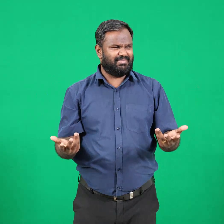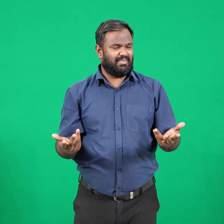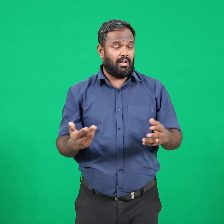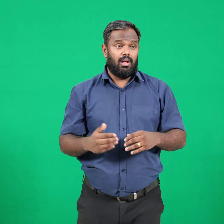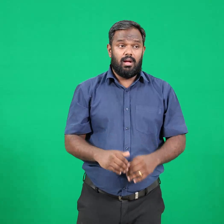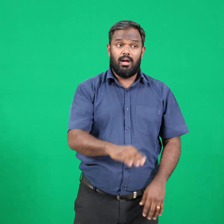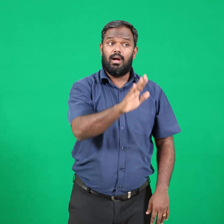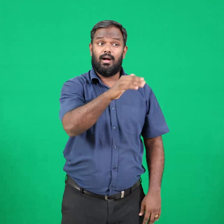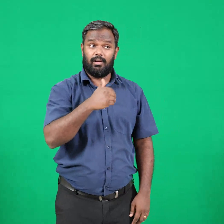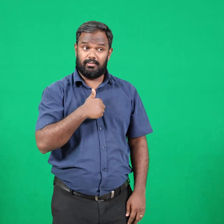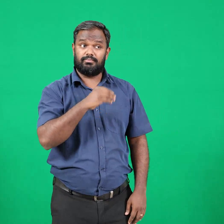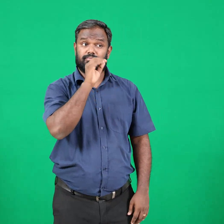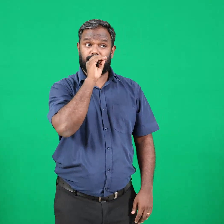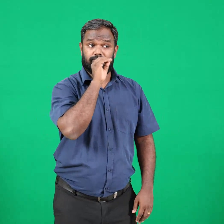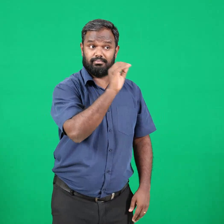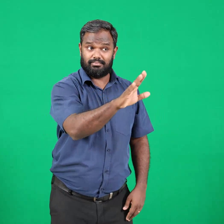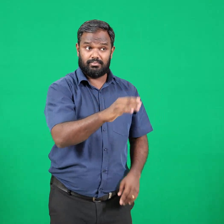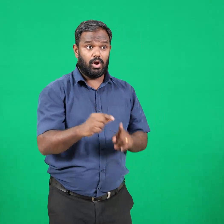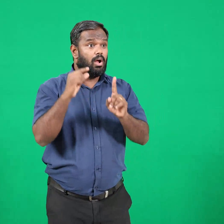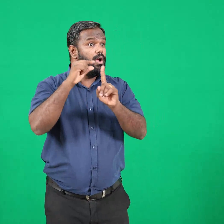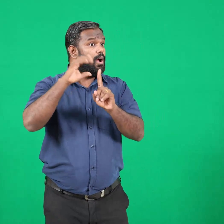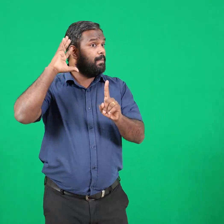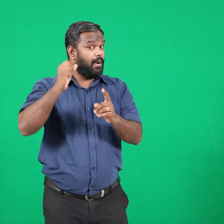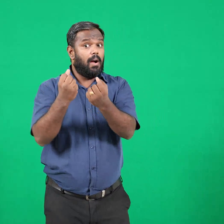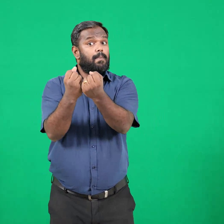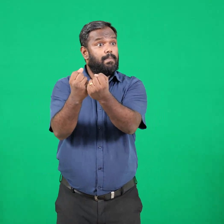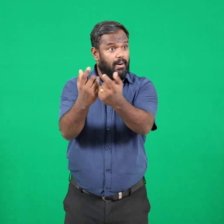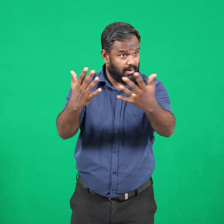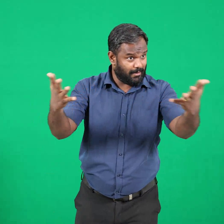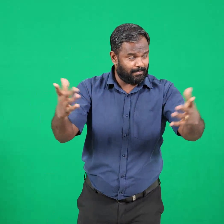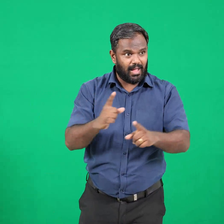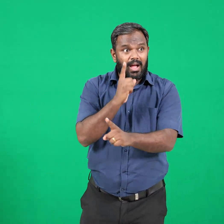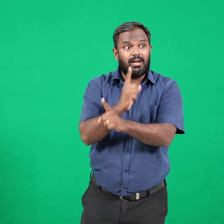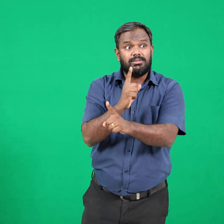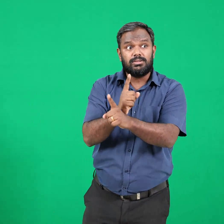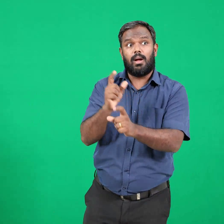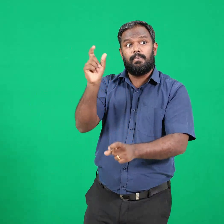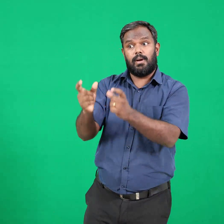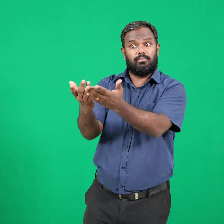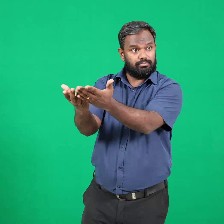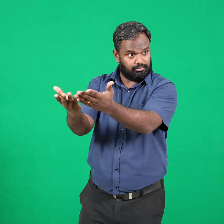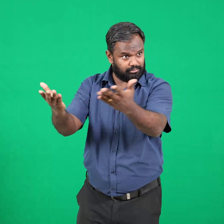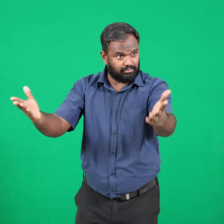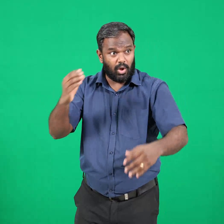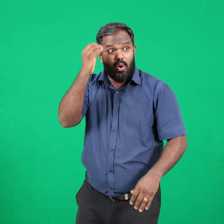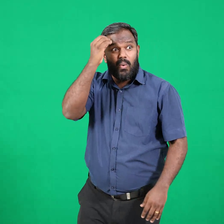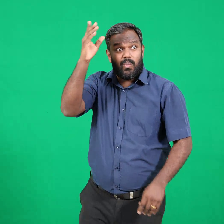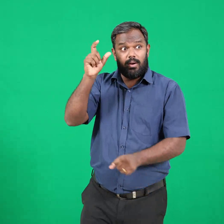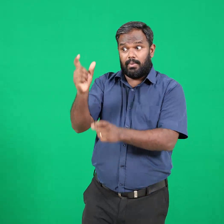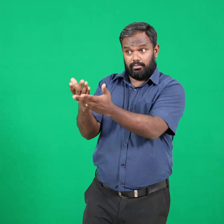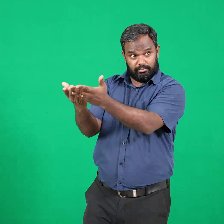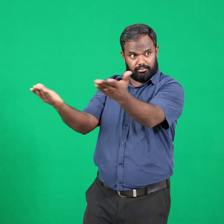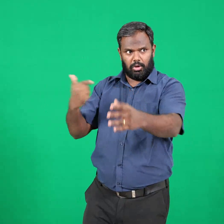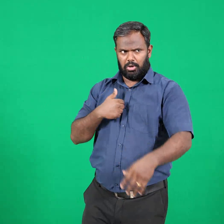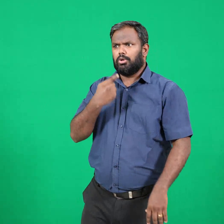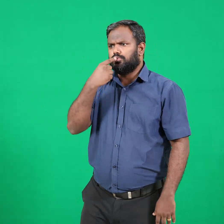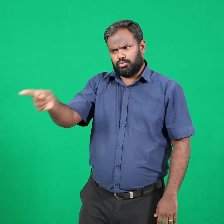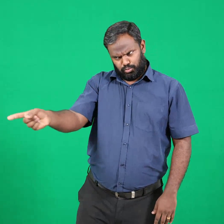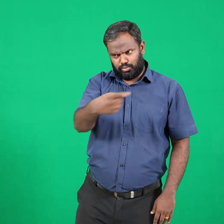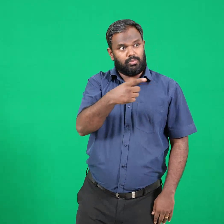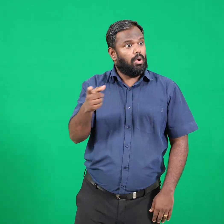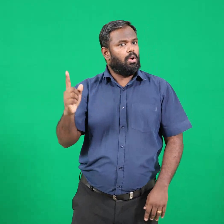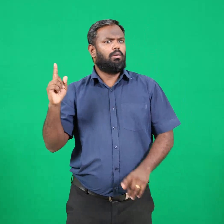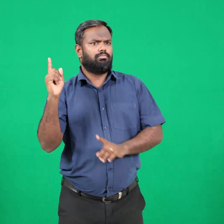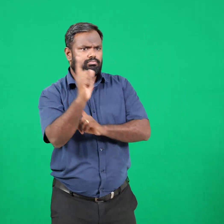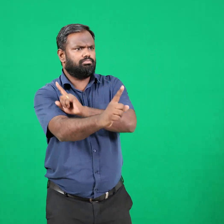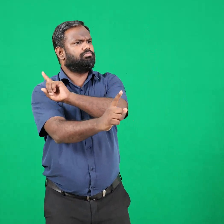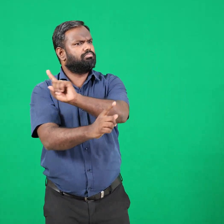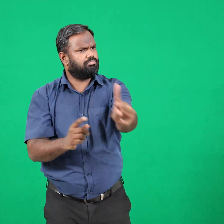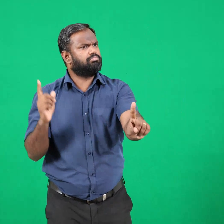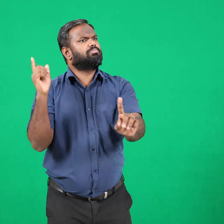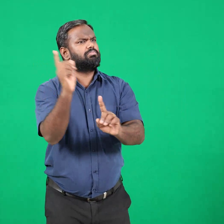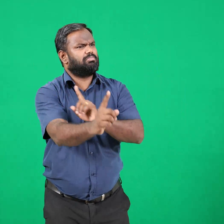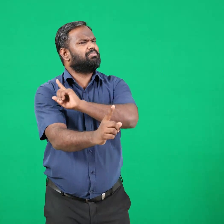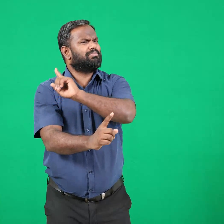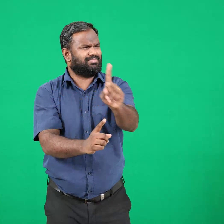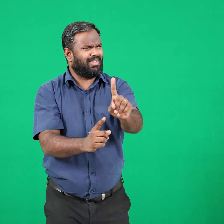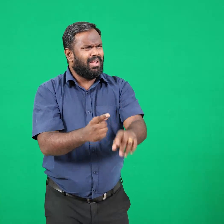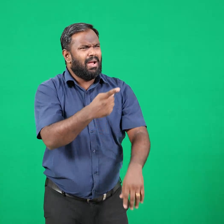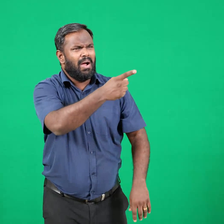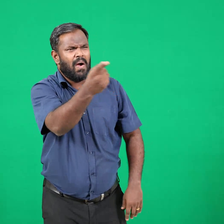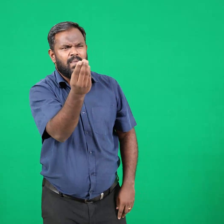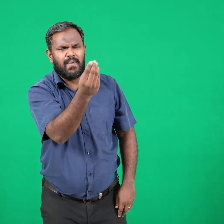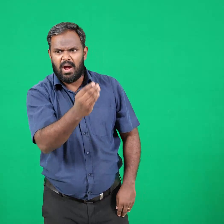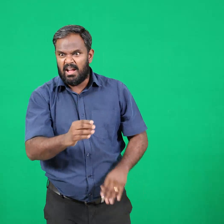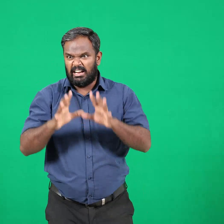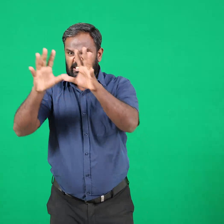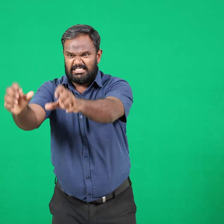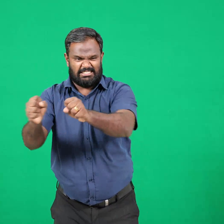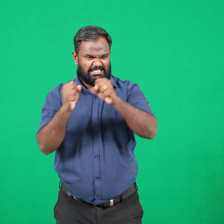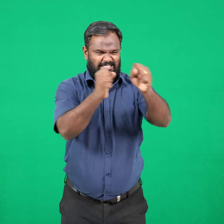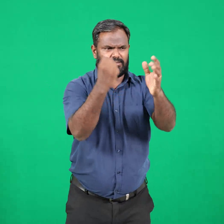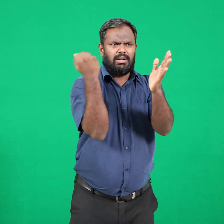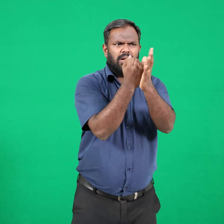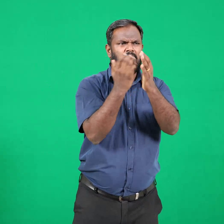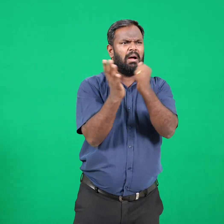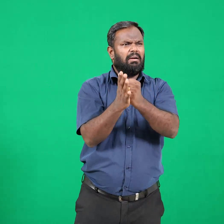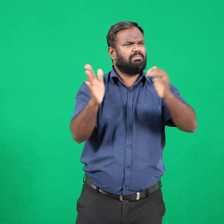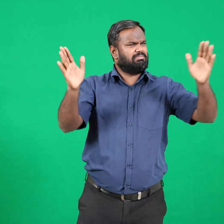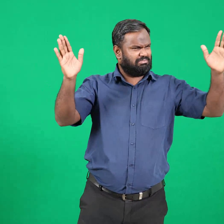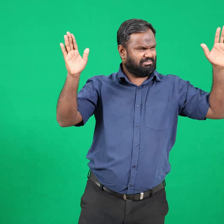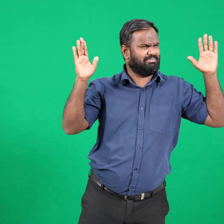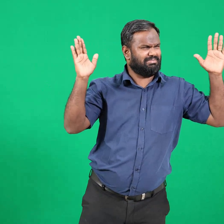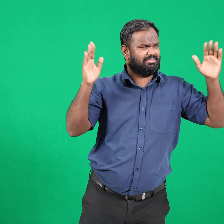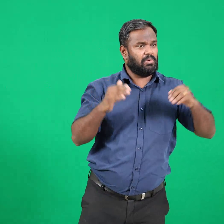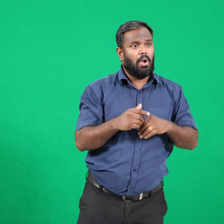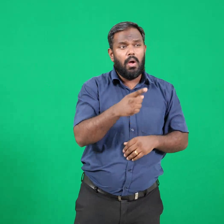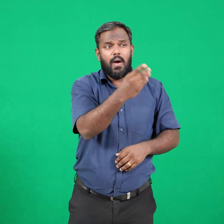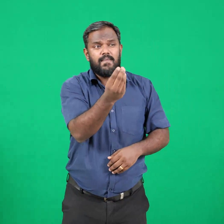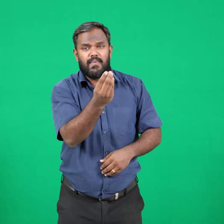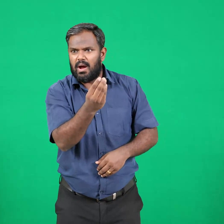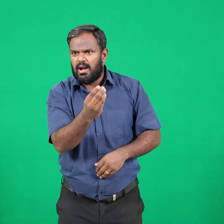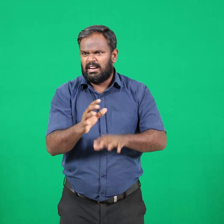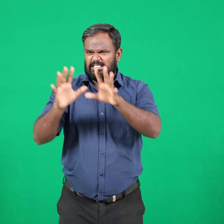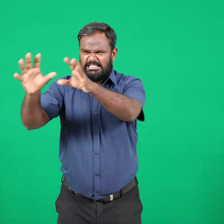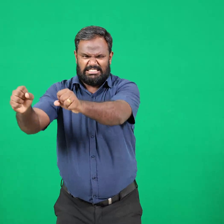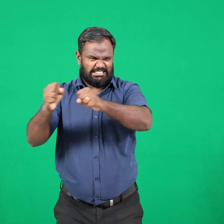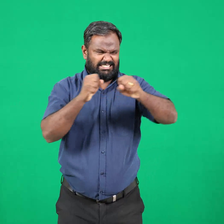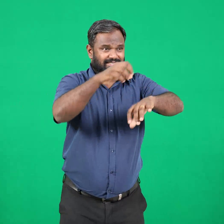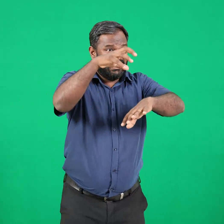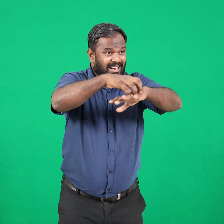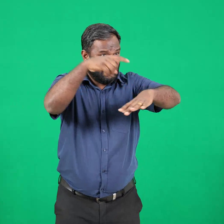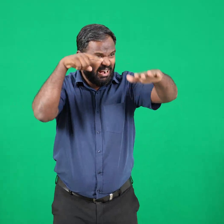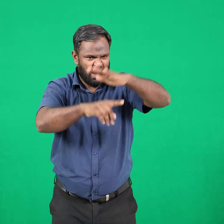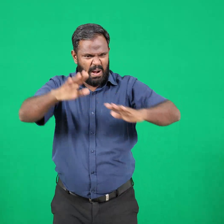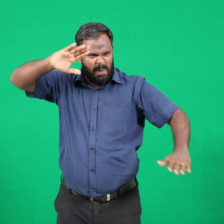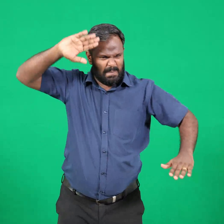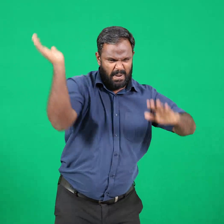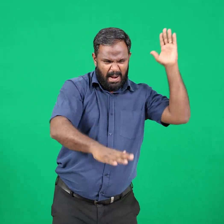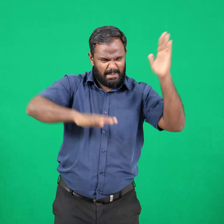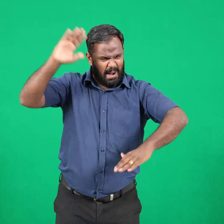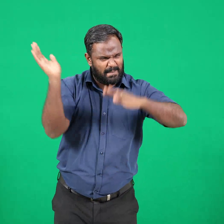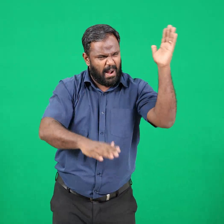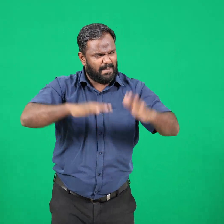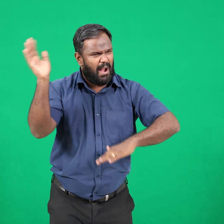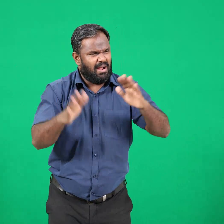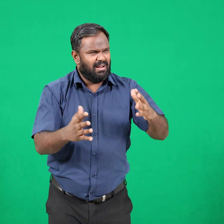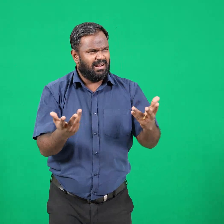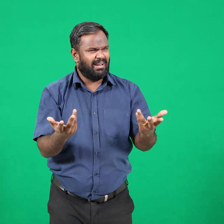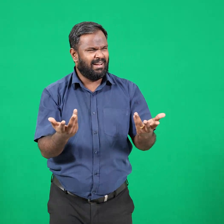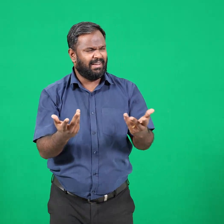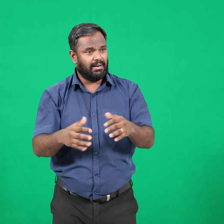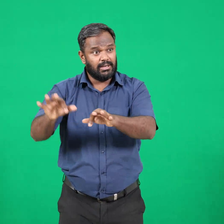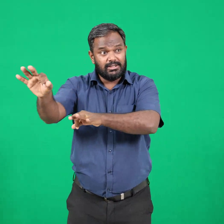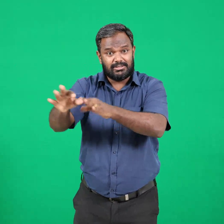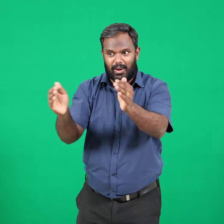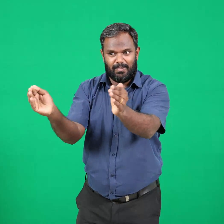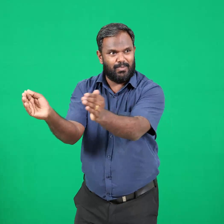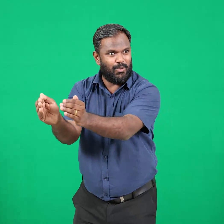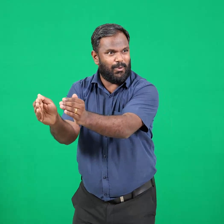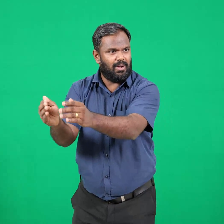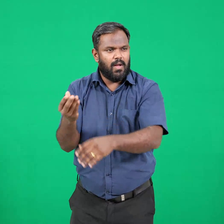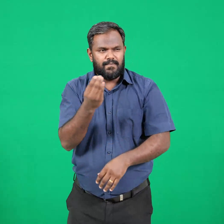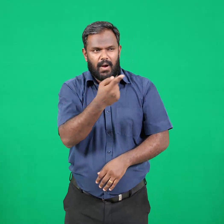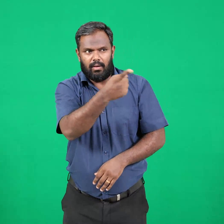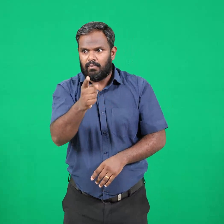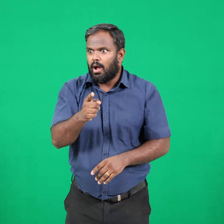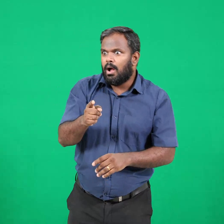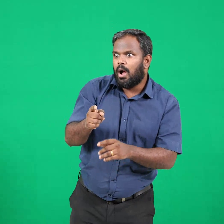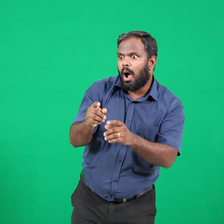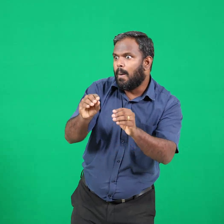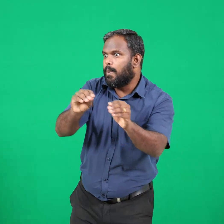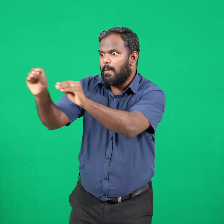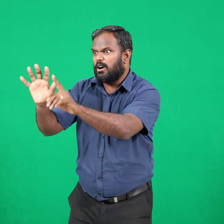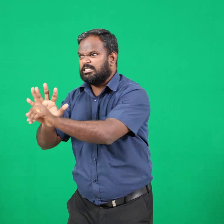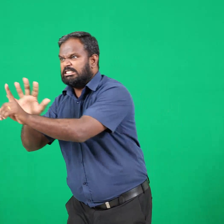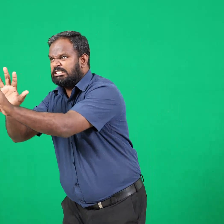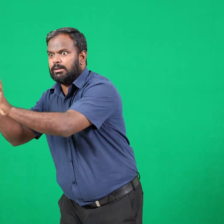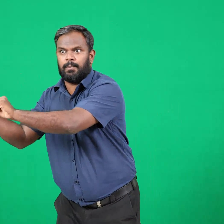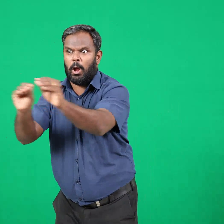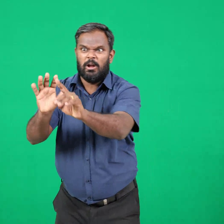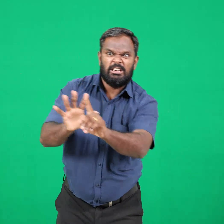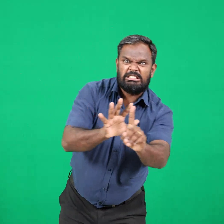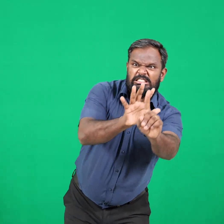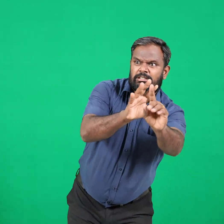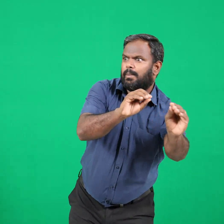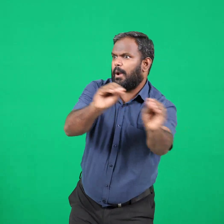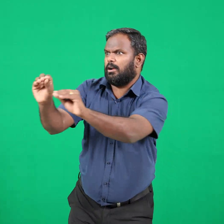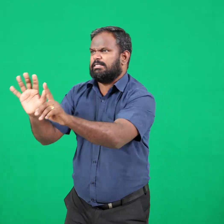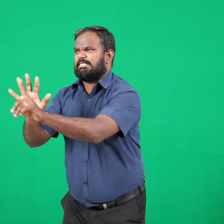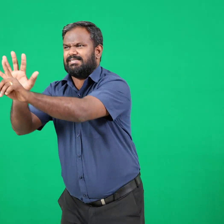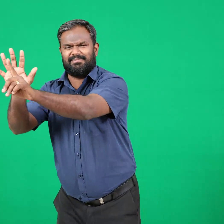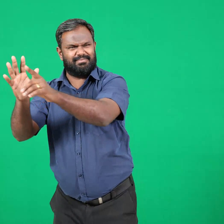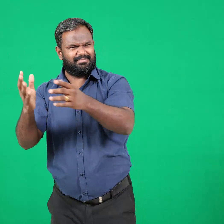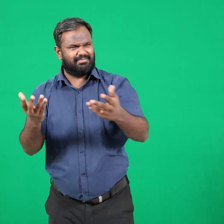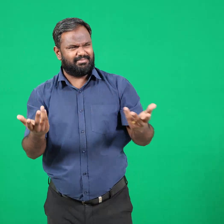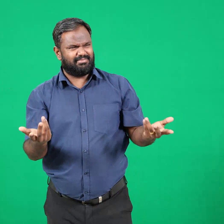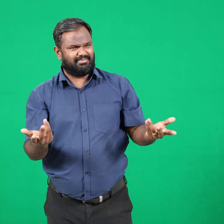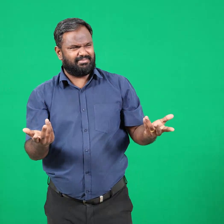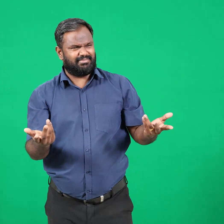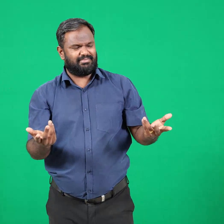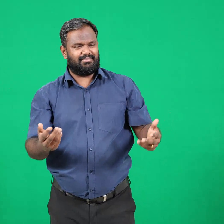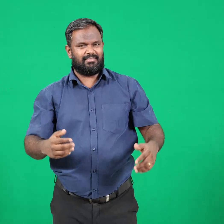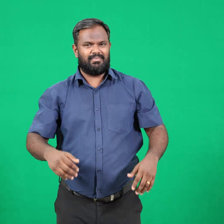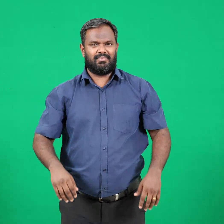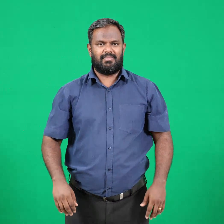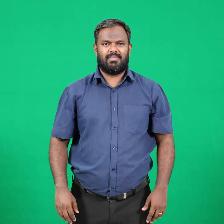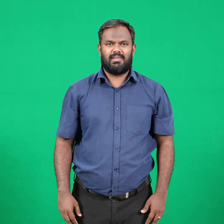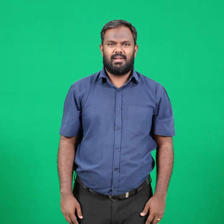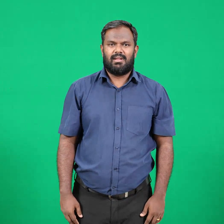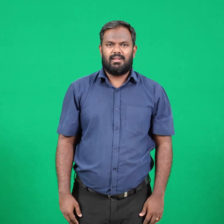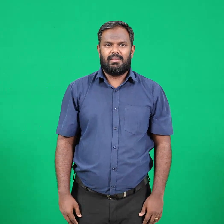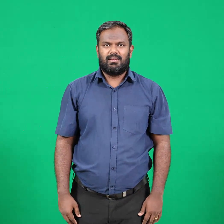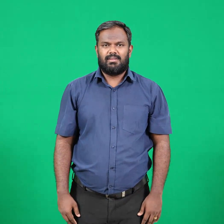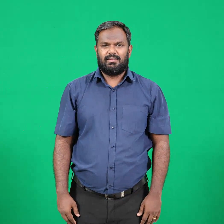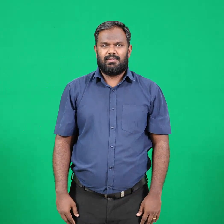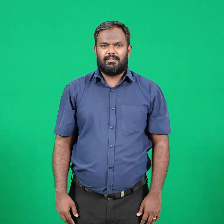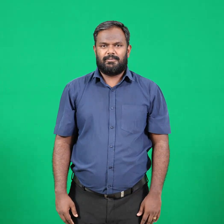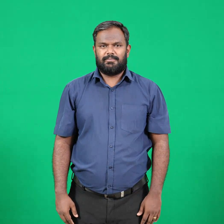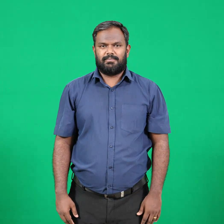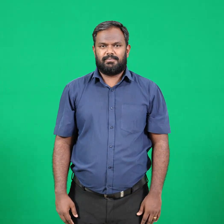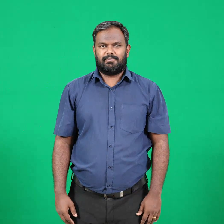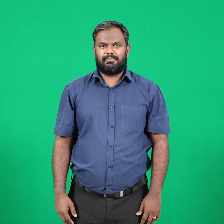Some of them you will kill and crucify, and others you will flog in your synagogues and persecute in town after town.